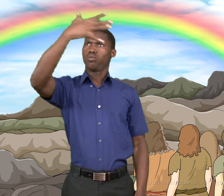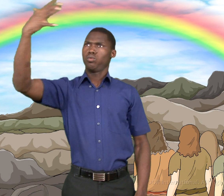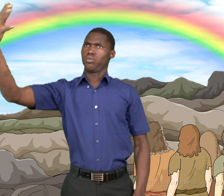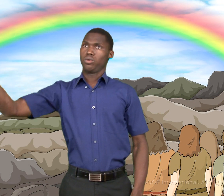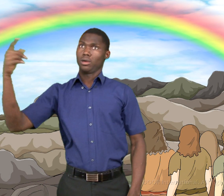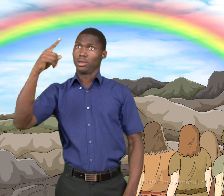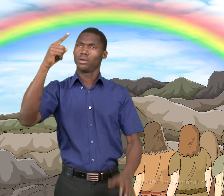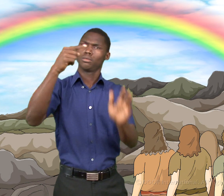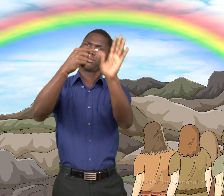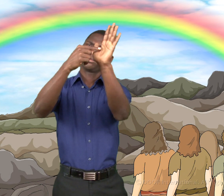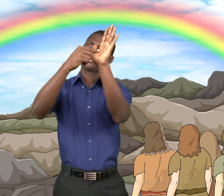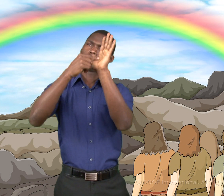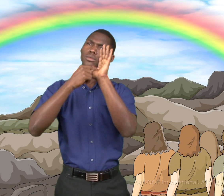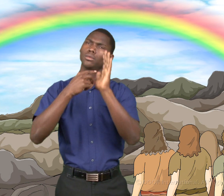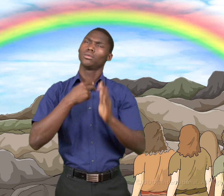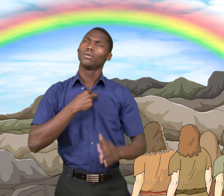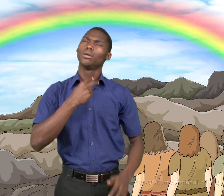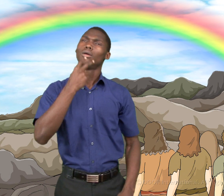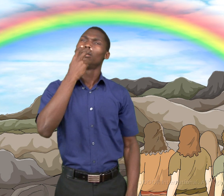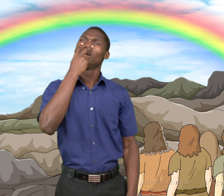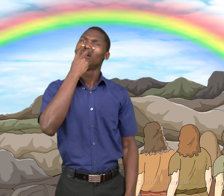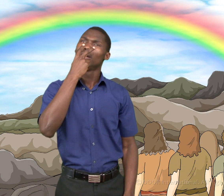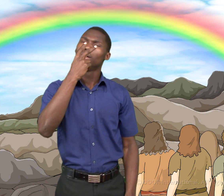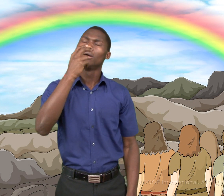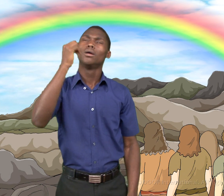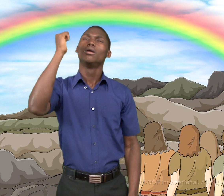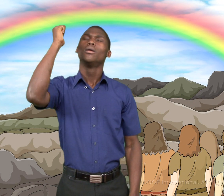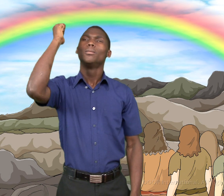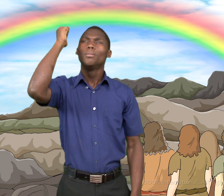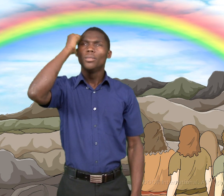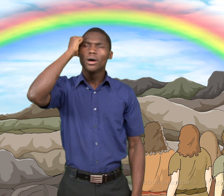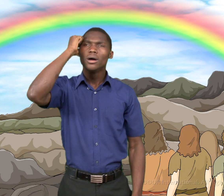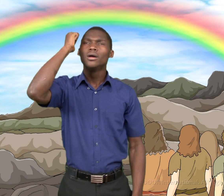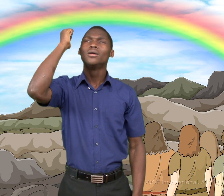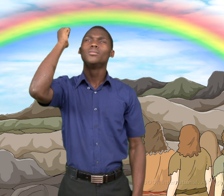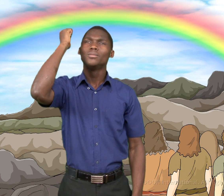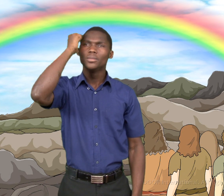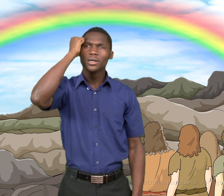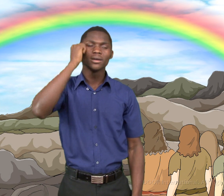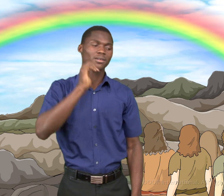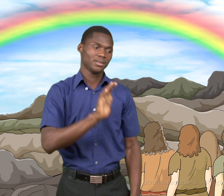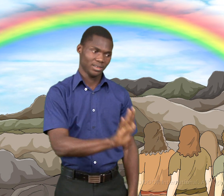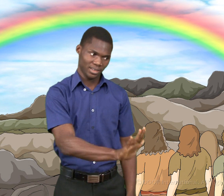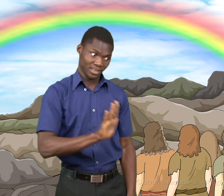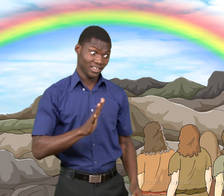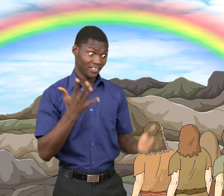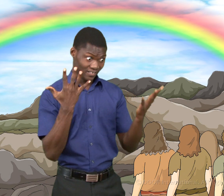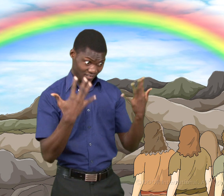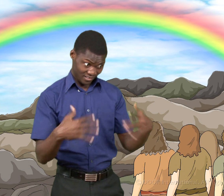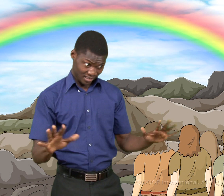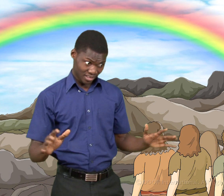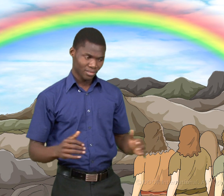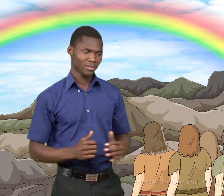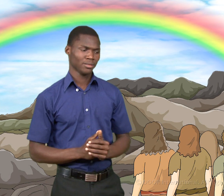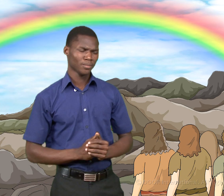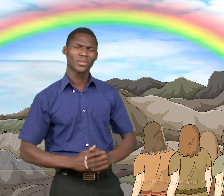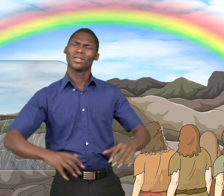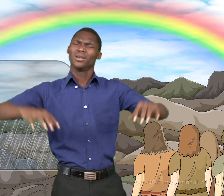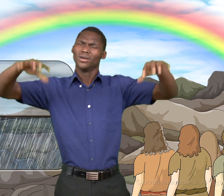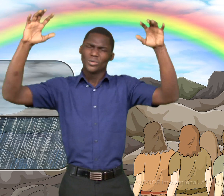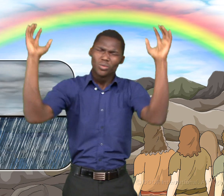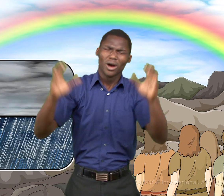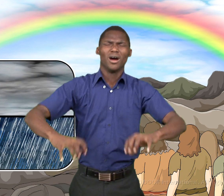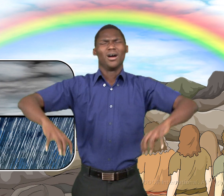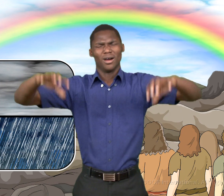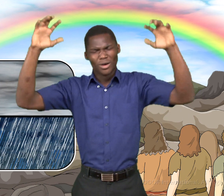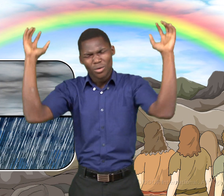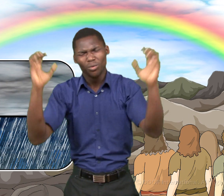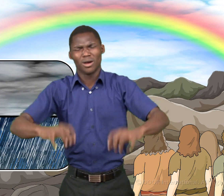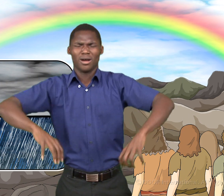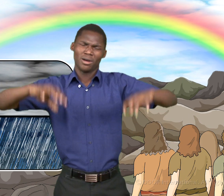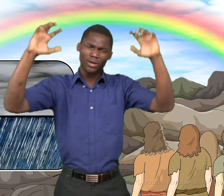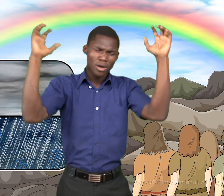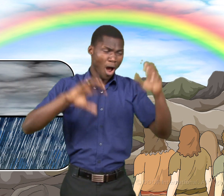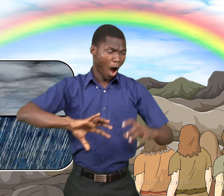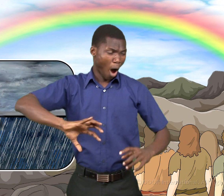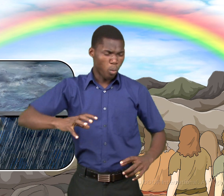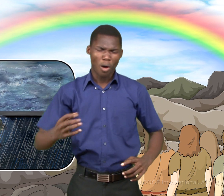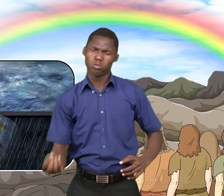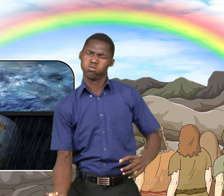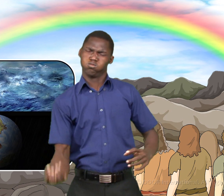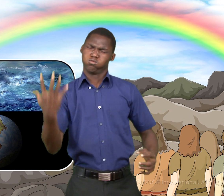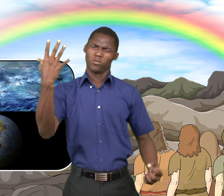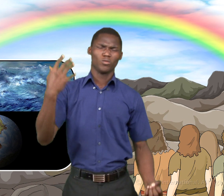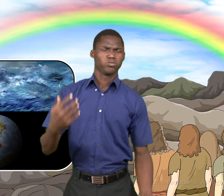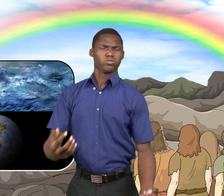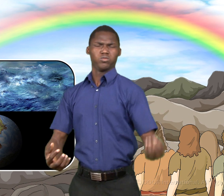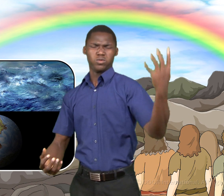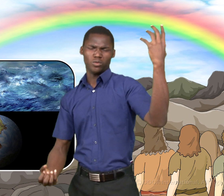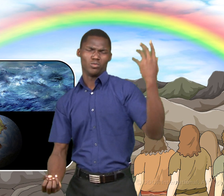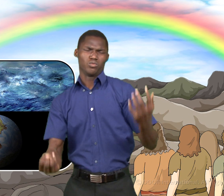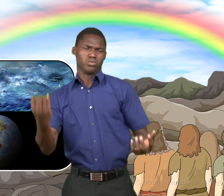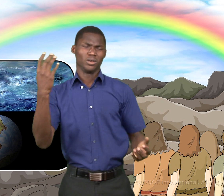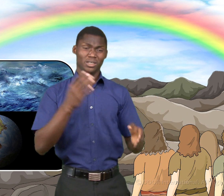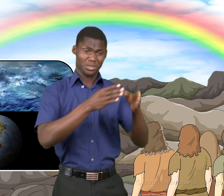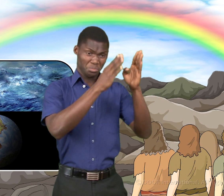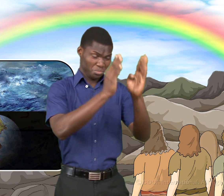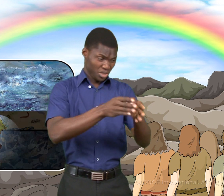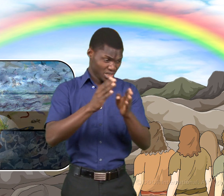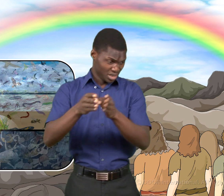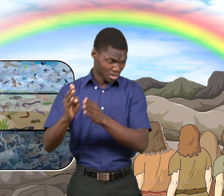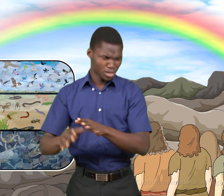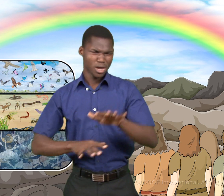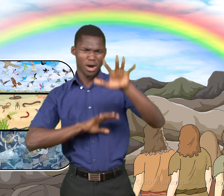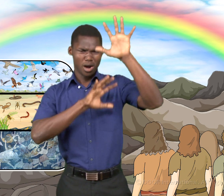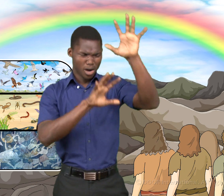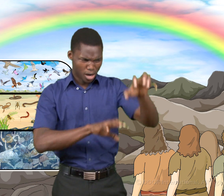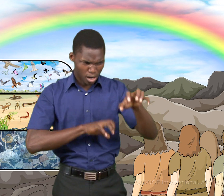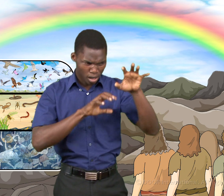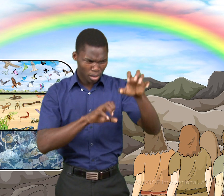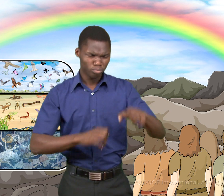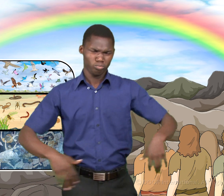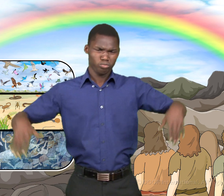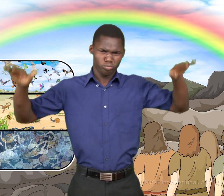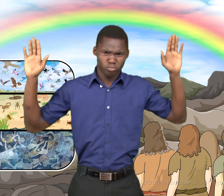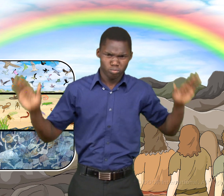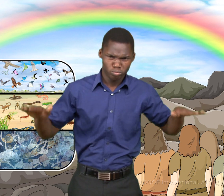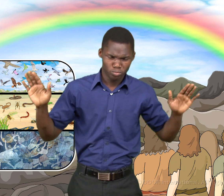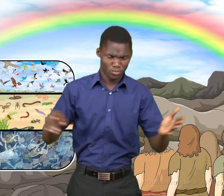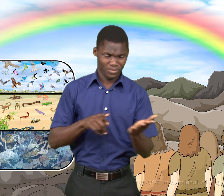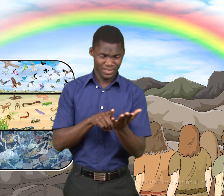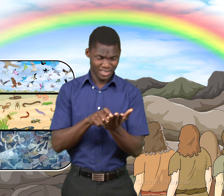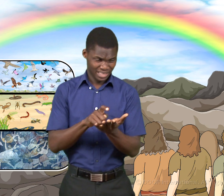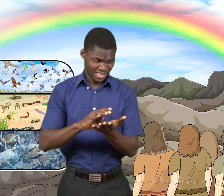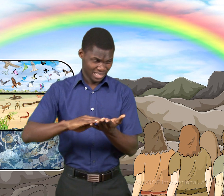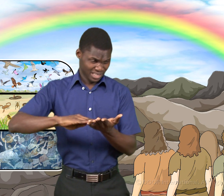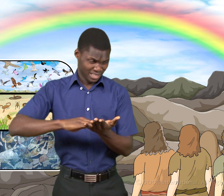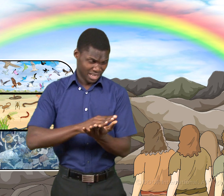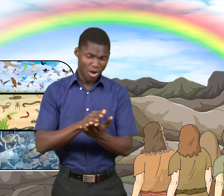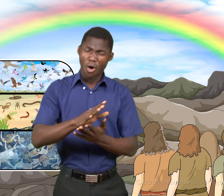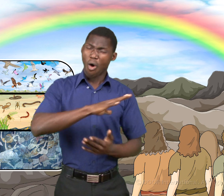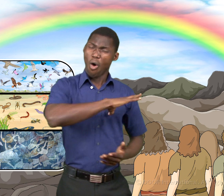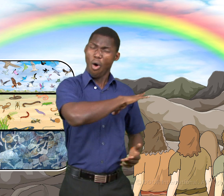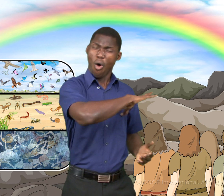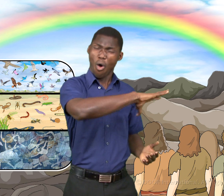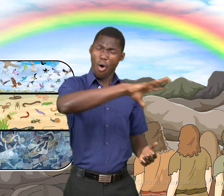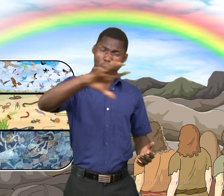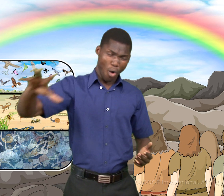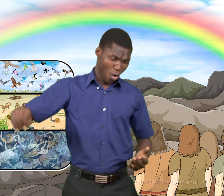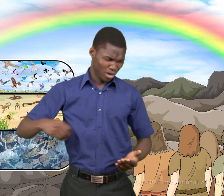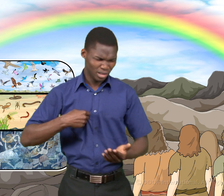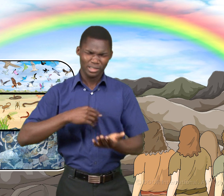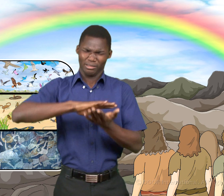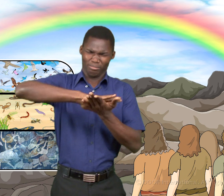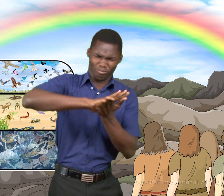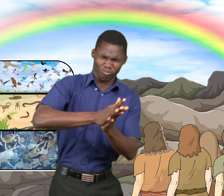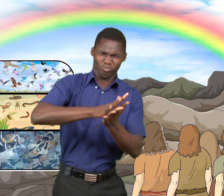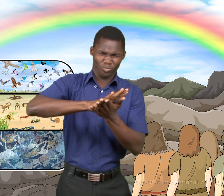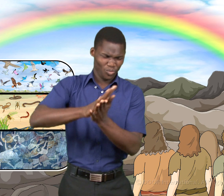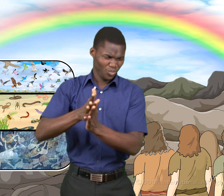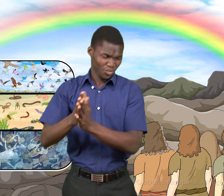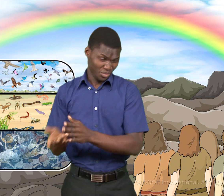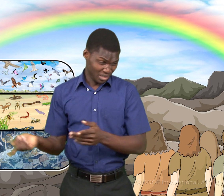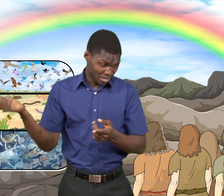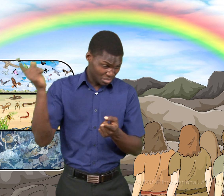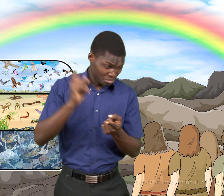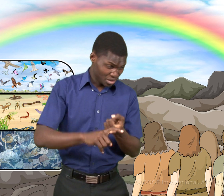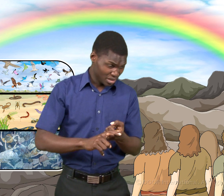Whenever I form clouds over the earth and the rainbow appears in the clouds, I will remember My covenant between Me and you and every living creature of every kind. Never again will the waters become a flood to destroy all life.